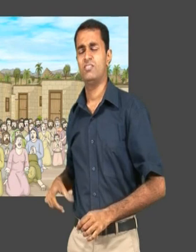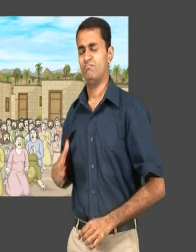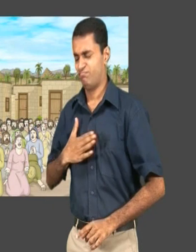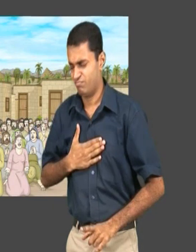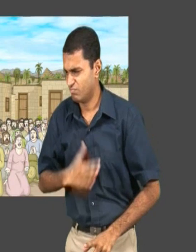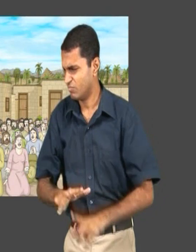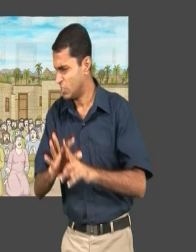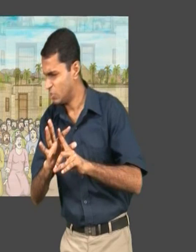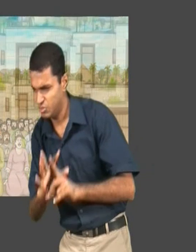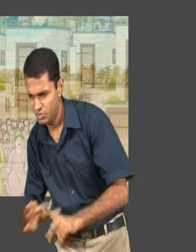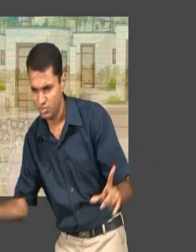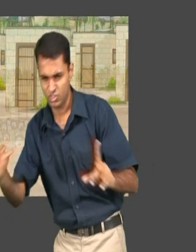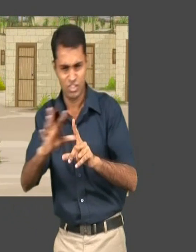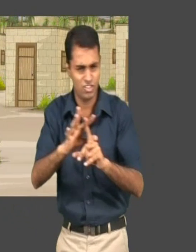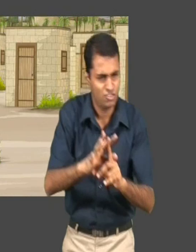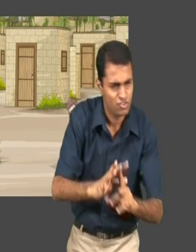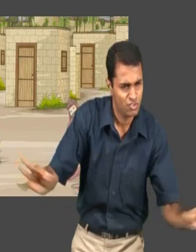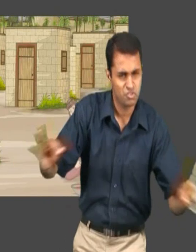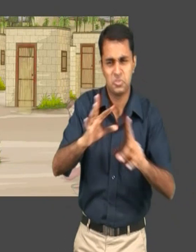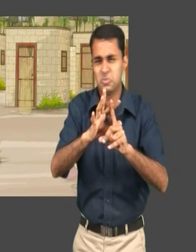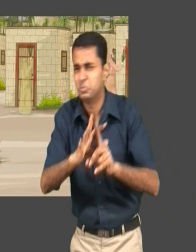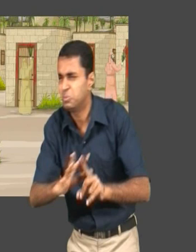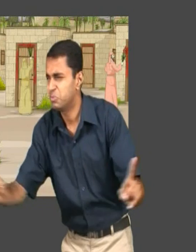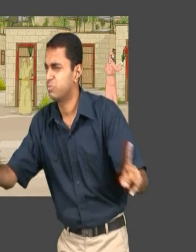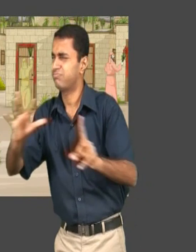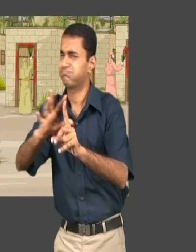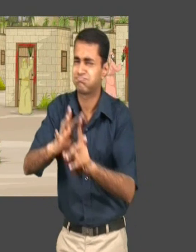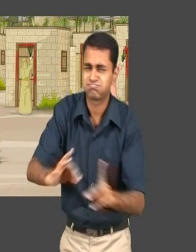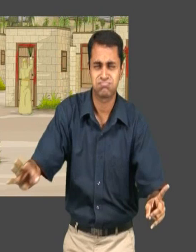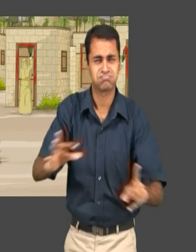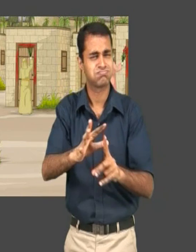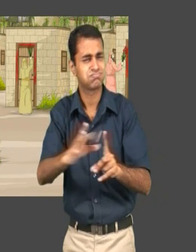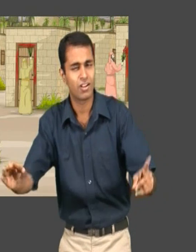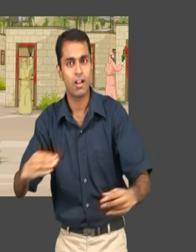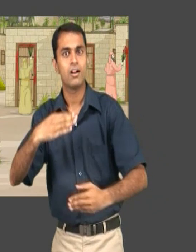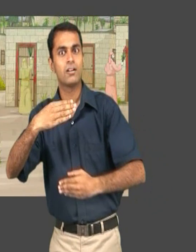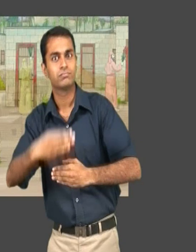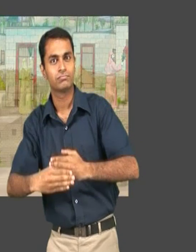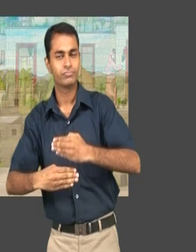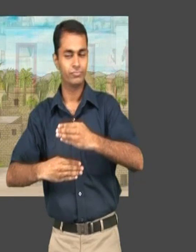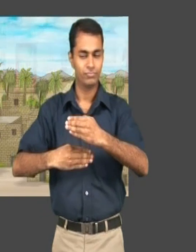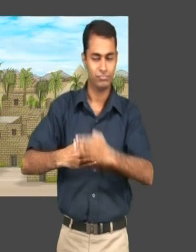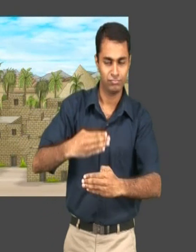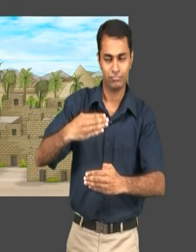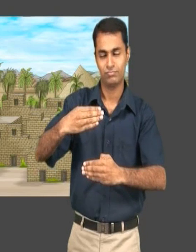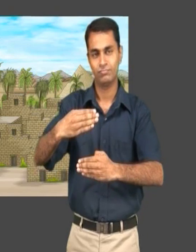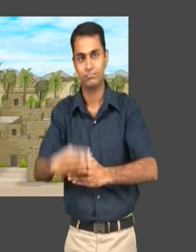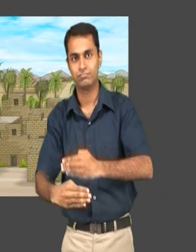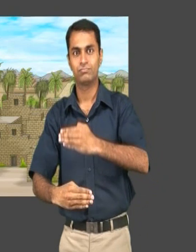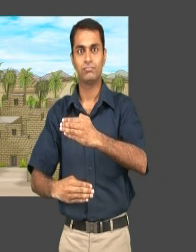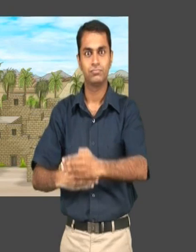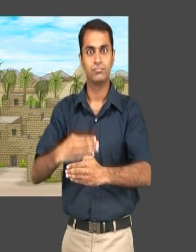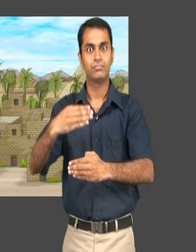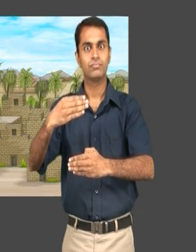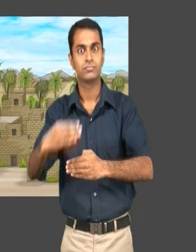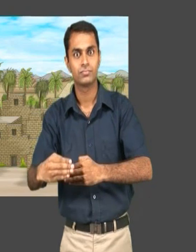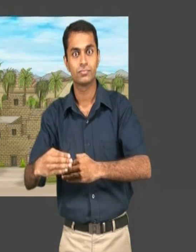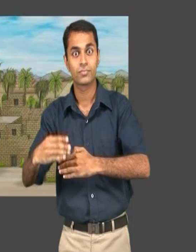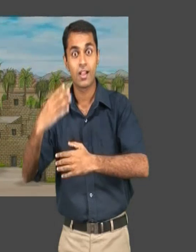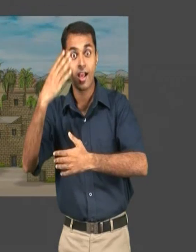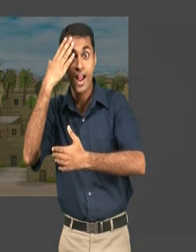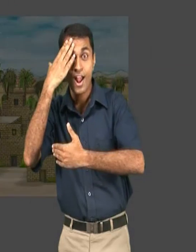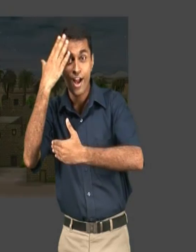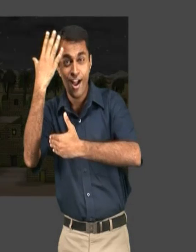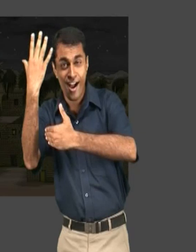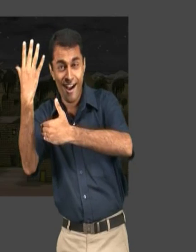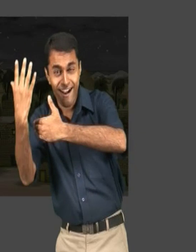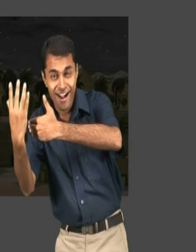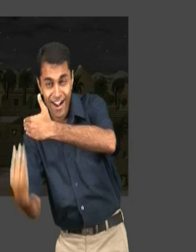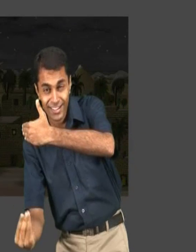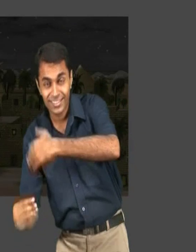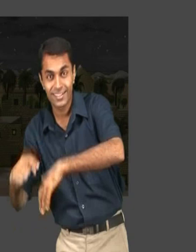And the Israelites went and did just what the LORD had commanded Moses and Aaron.